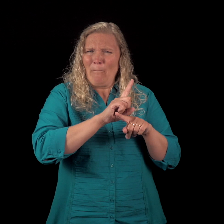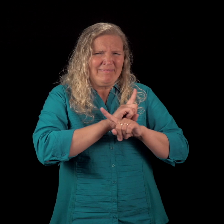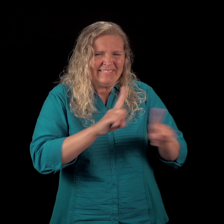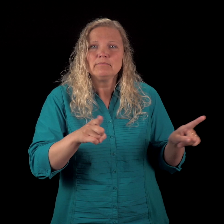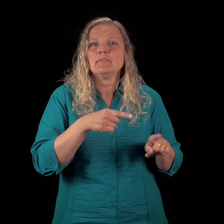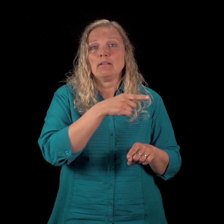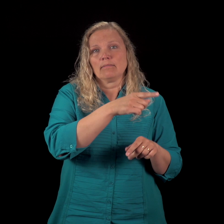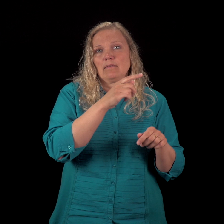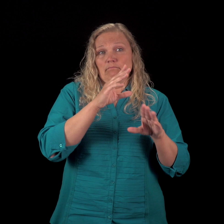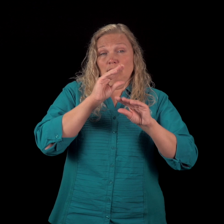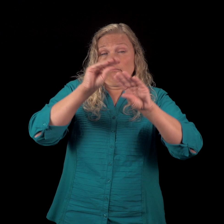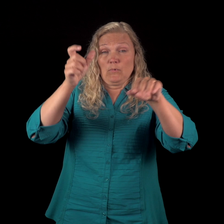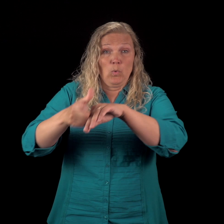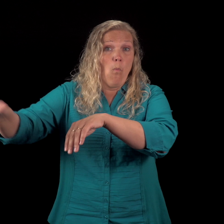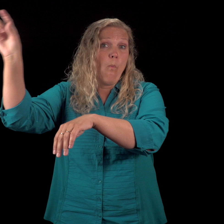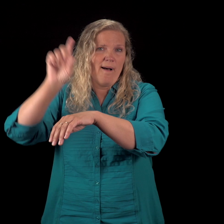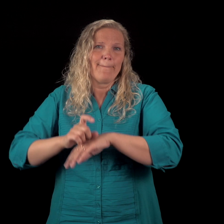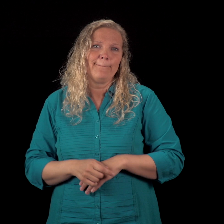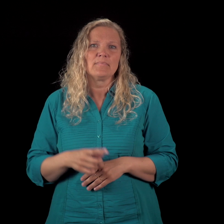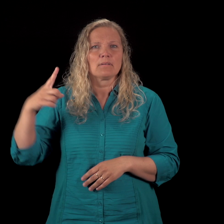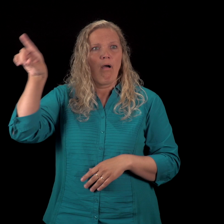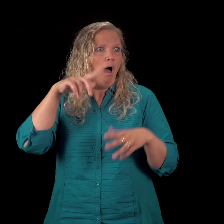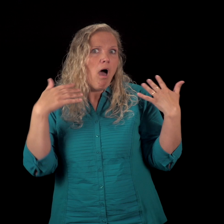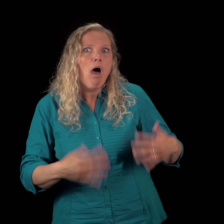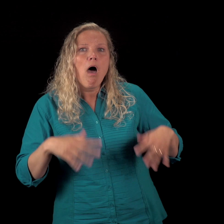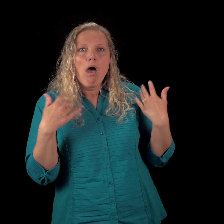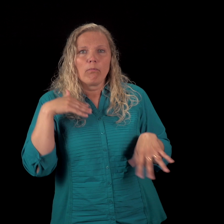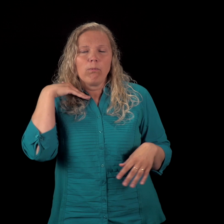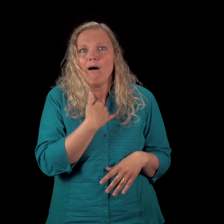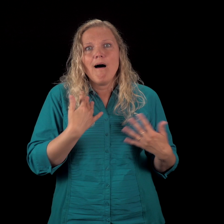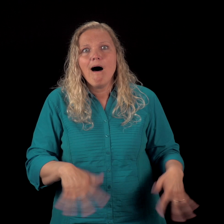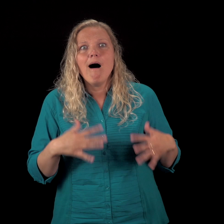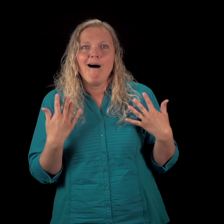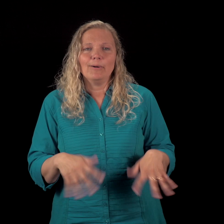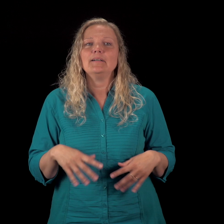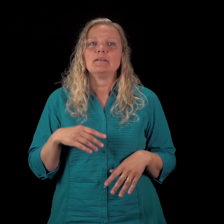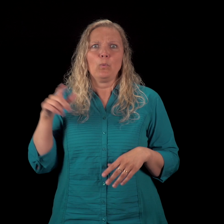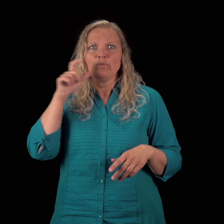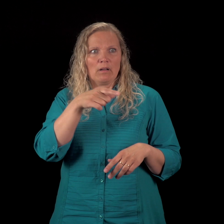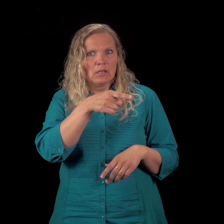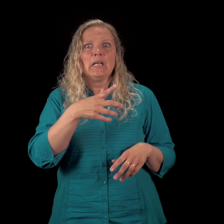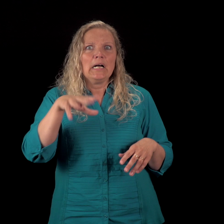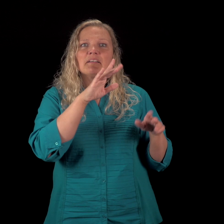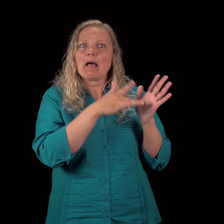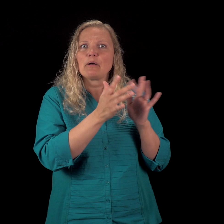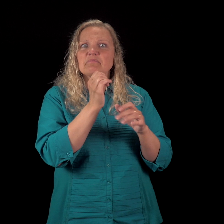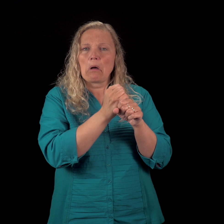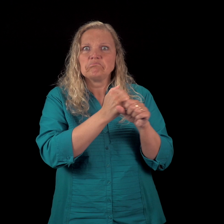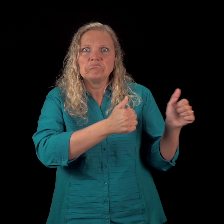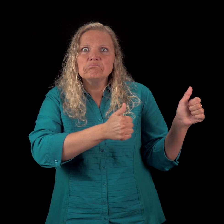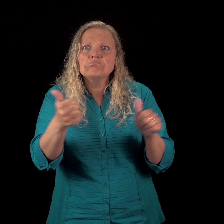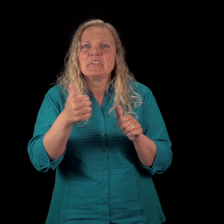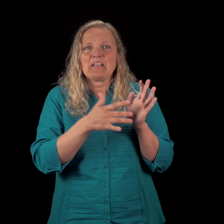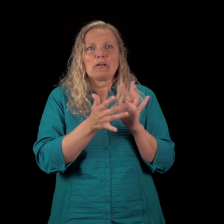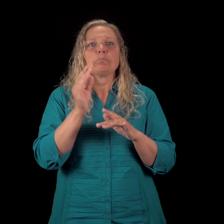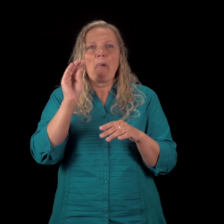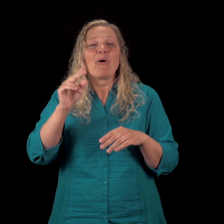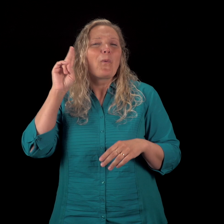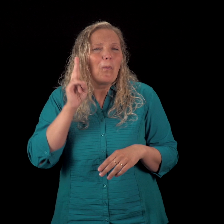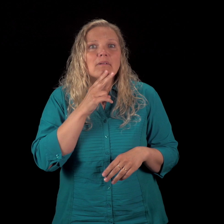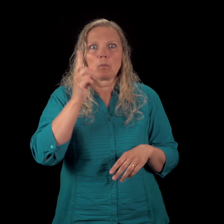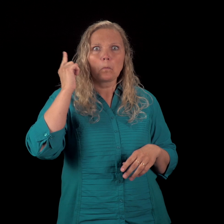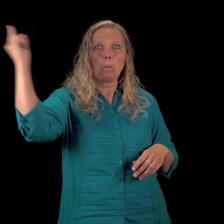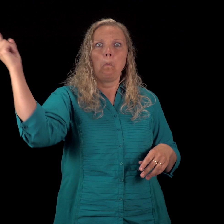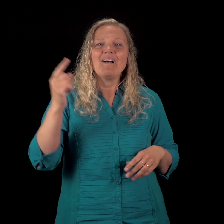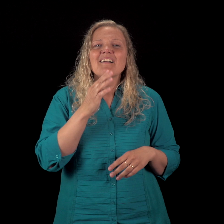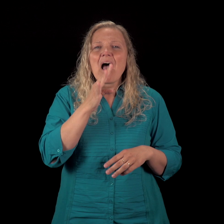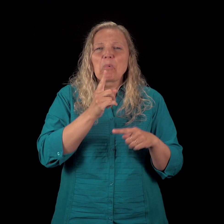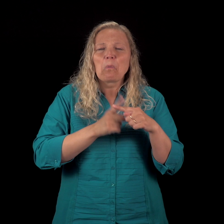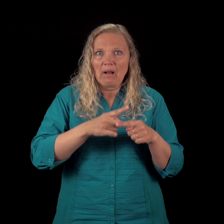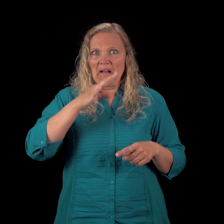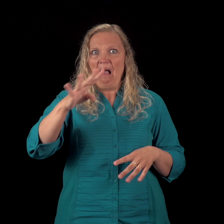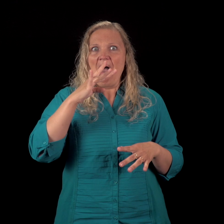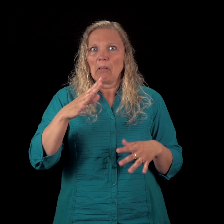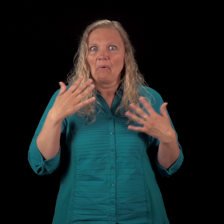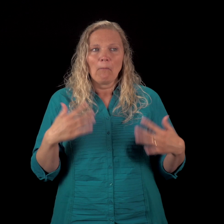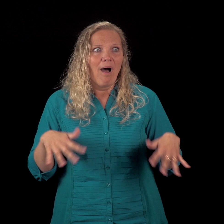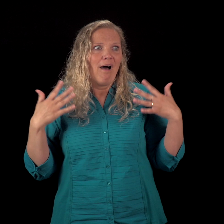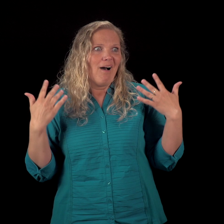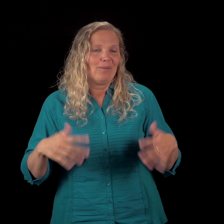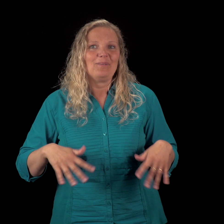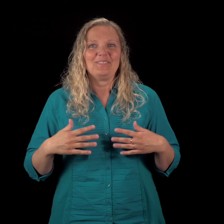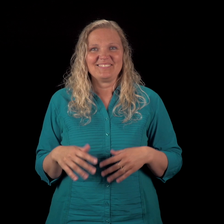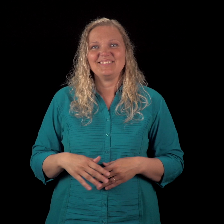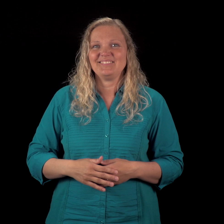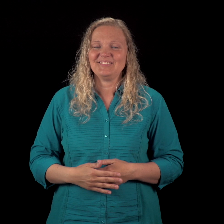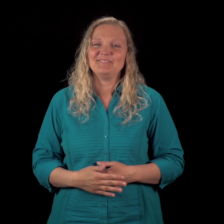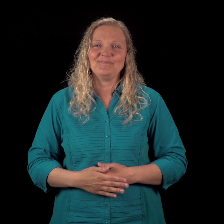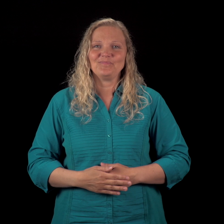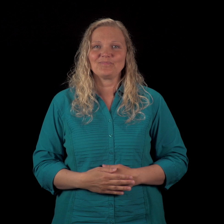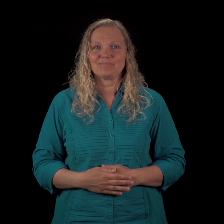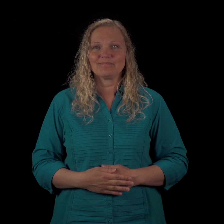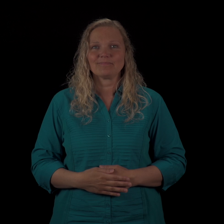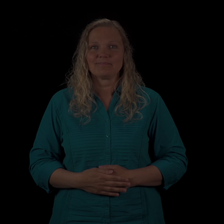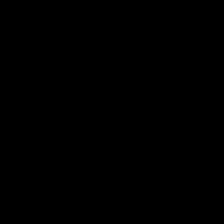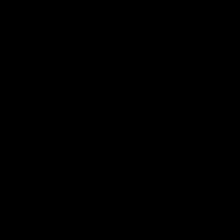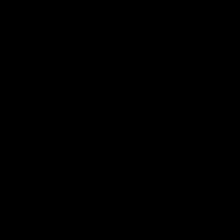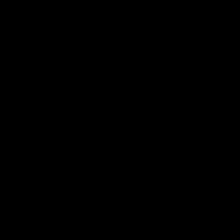The people were utterly astonished and said, “He has done all things well! He makes even the deaf hear and the mute speak!”